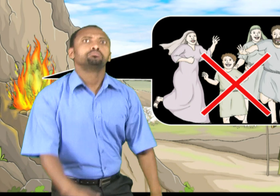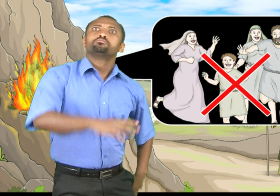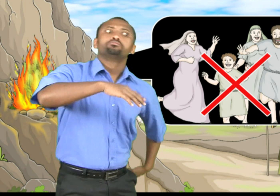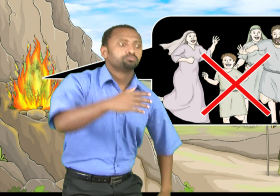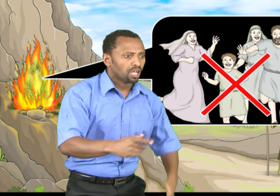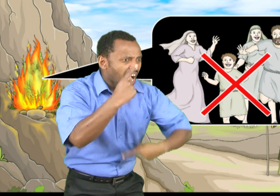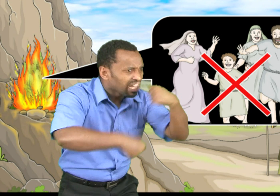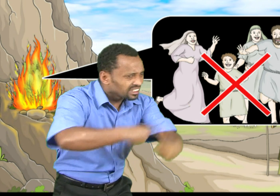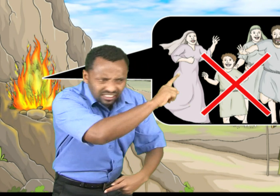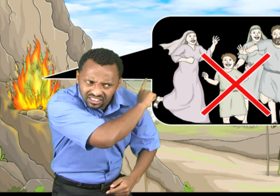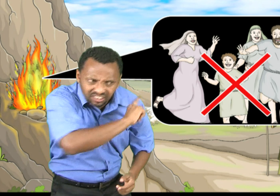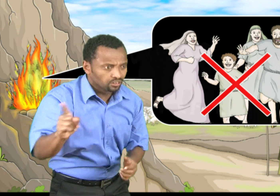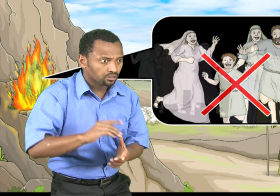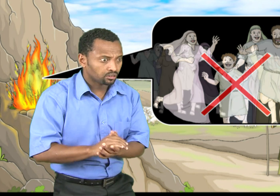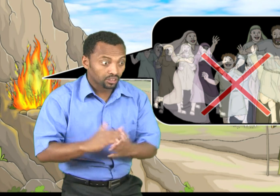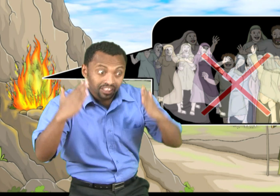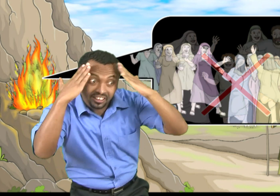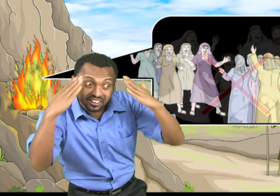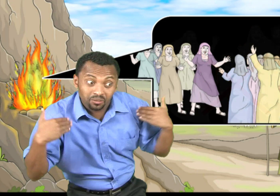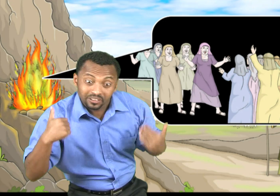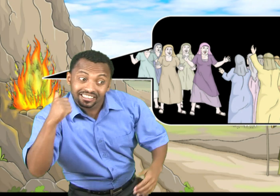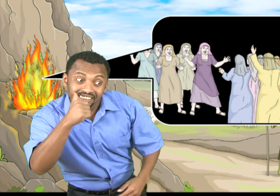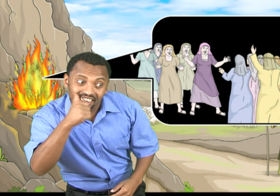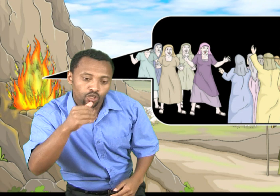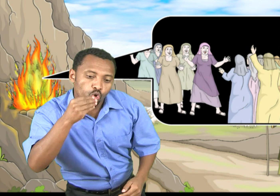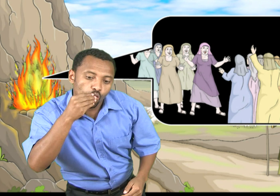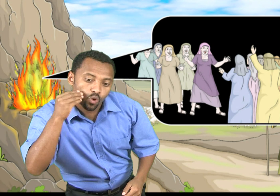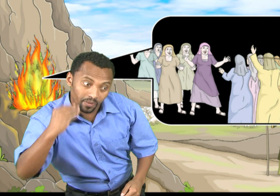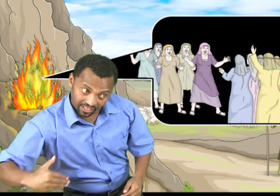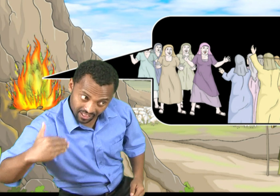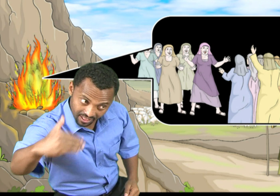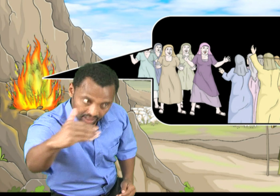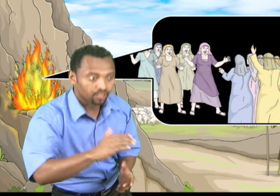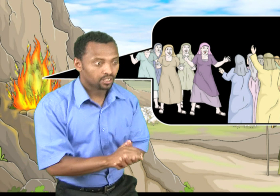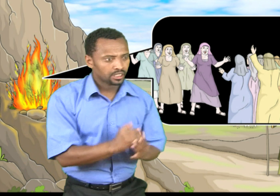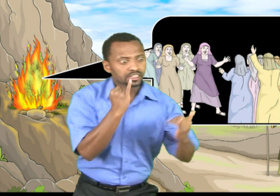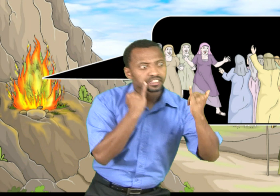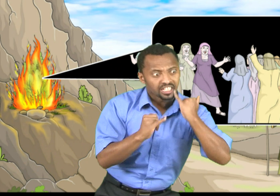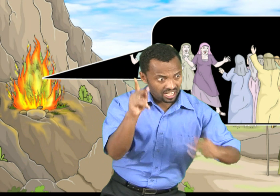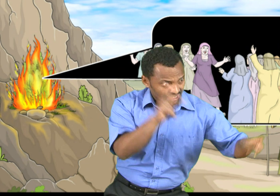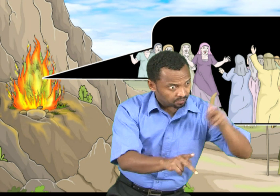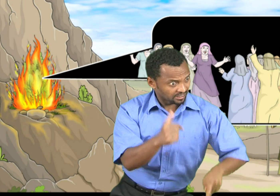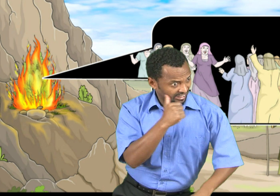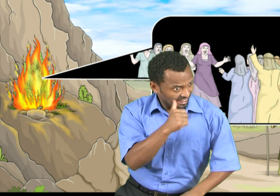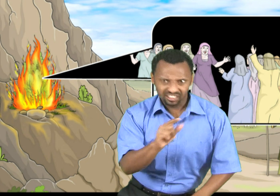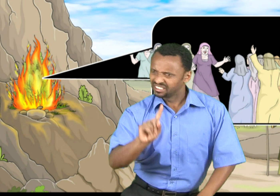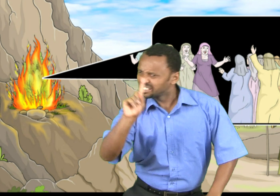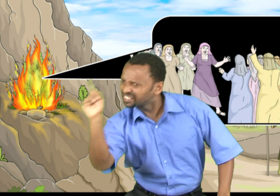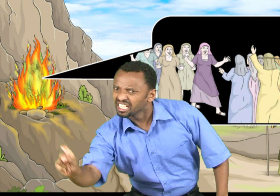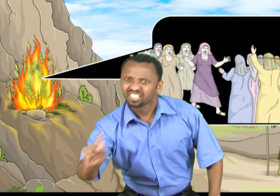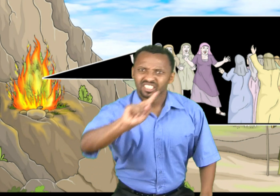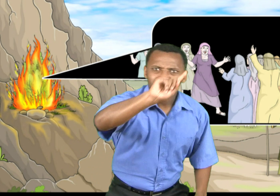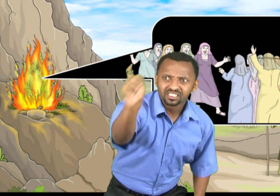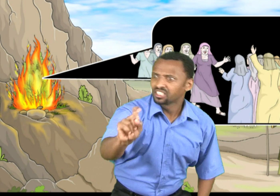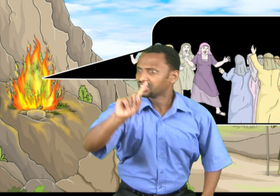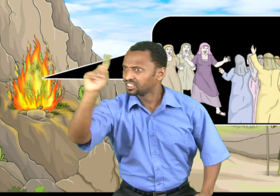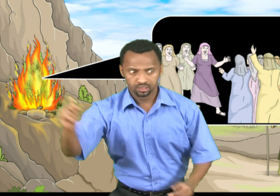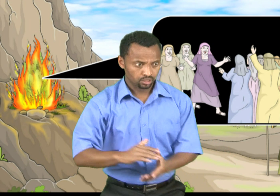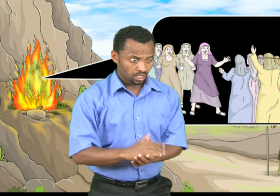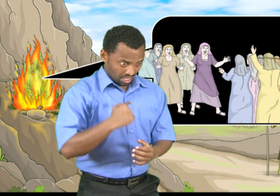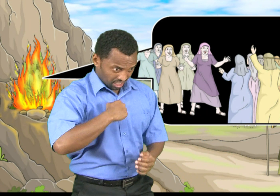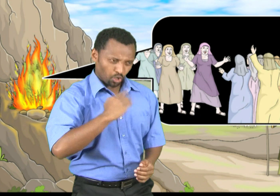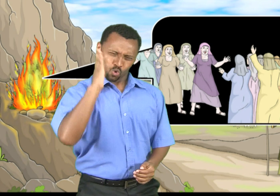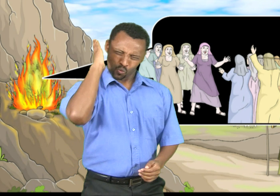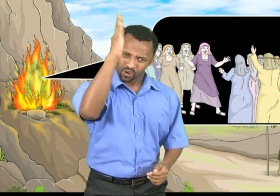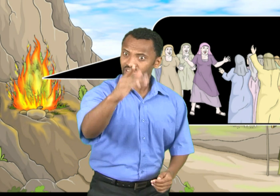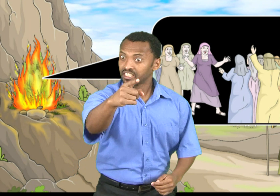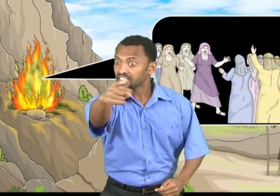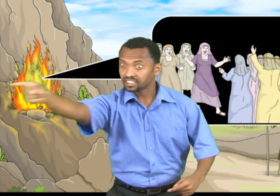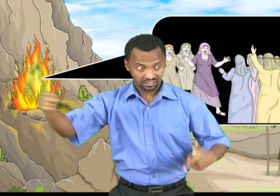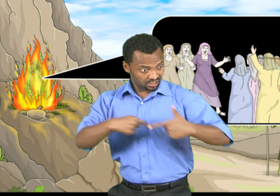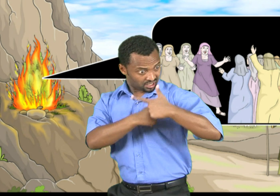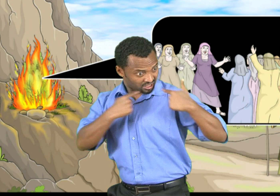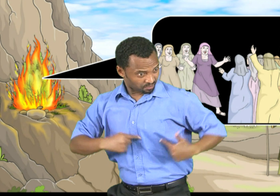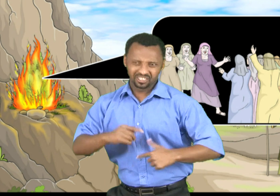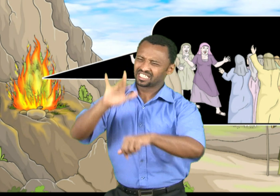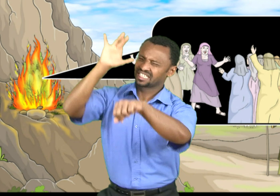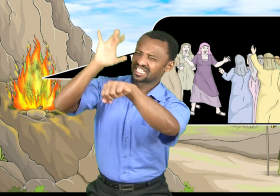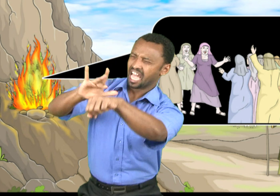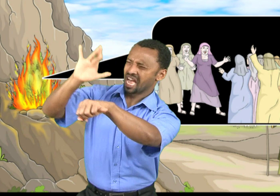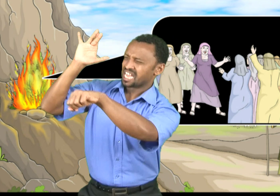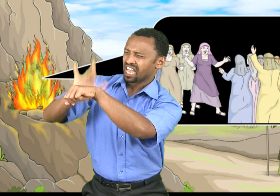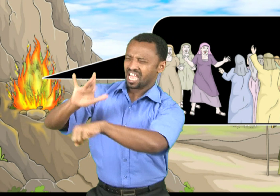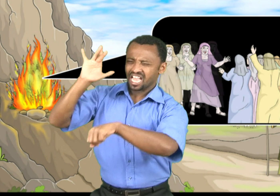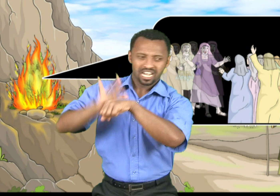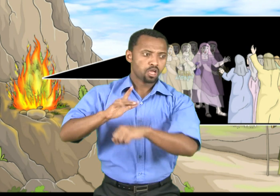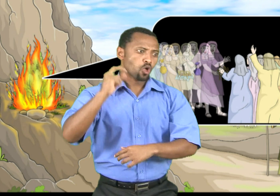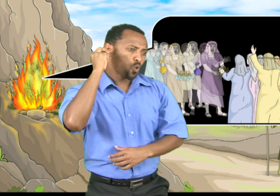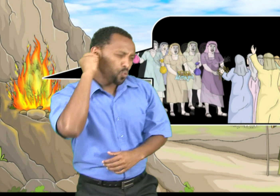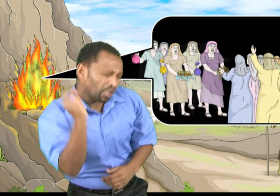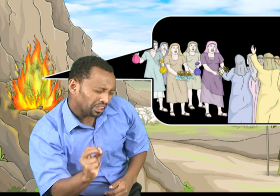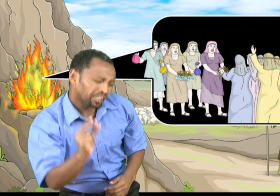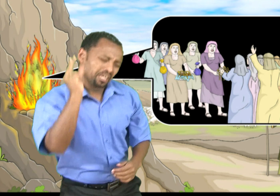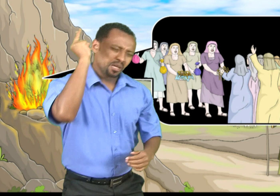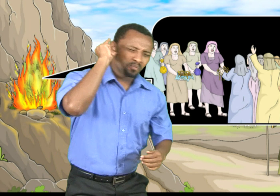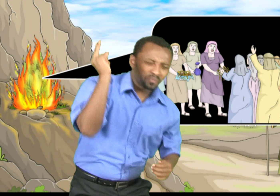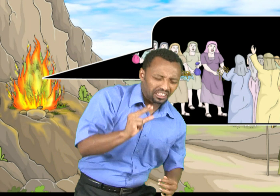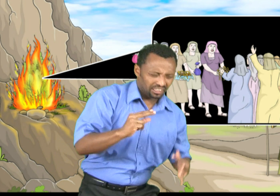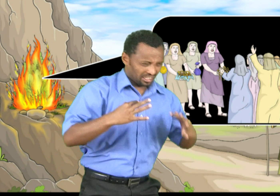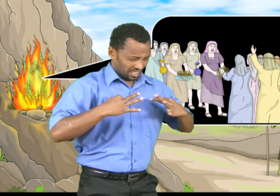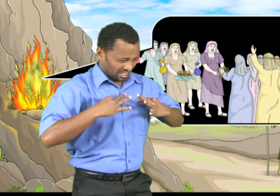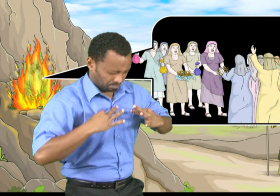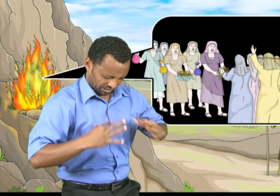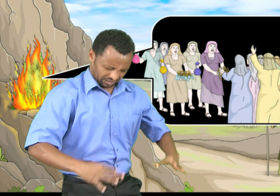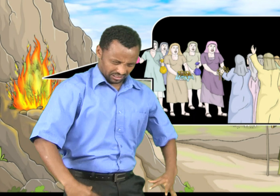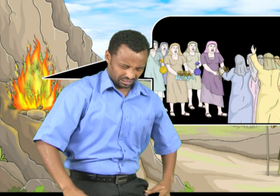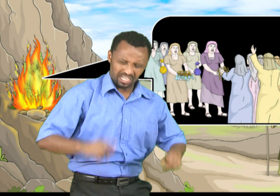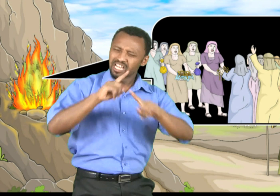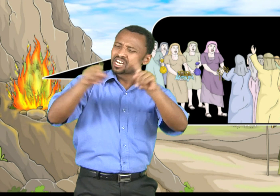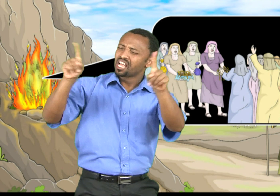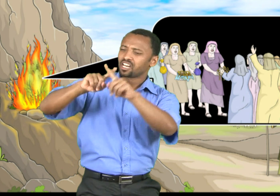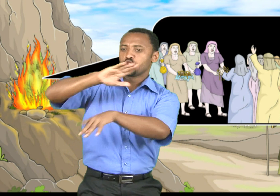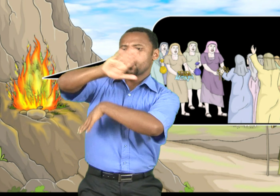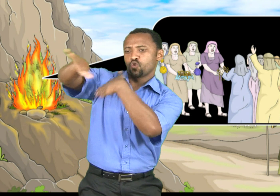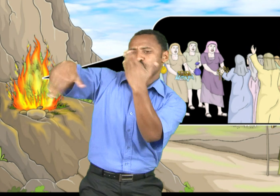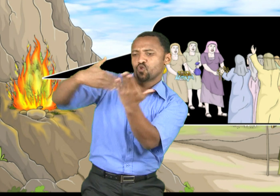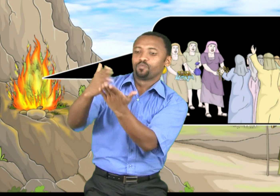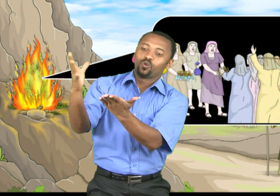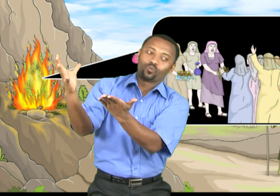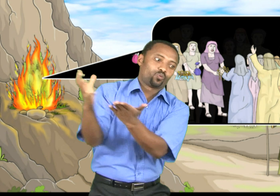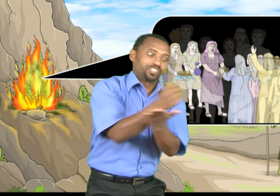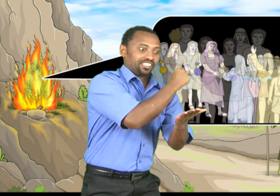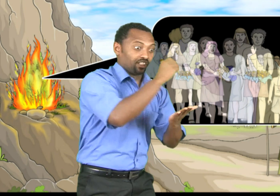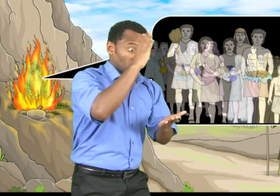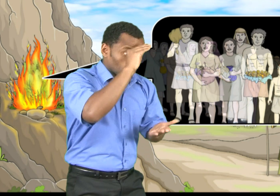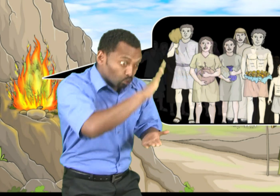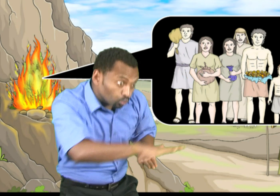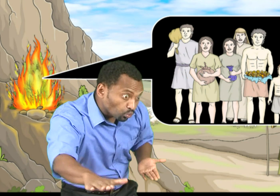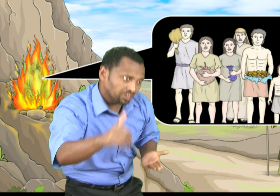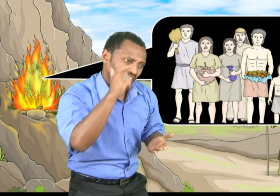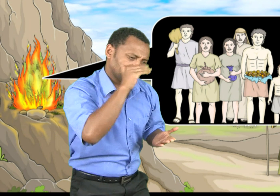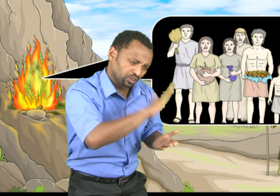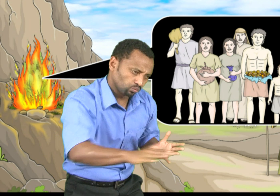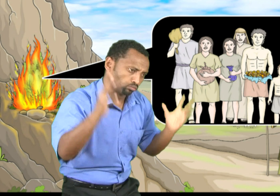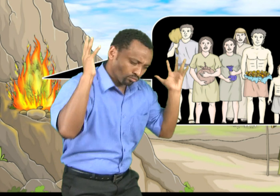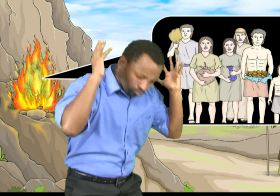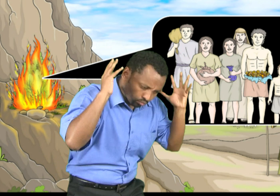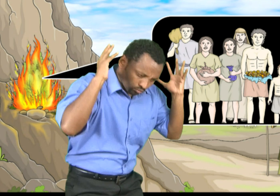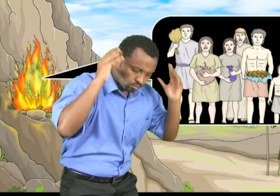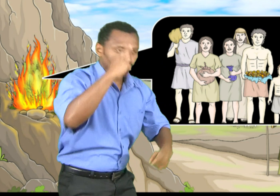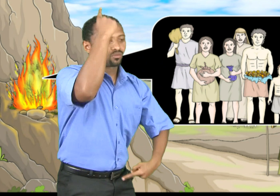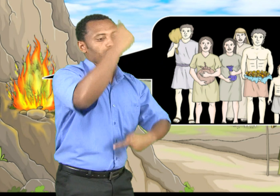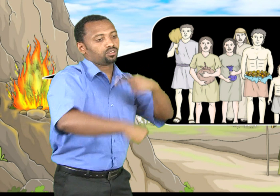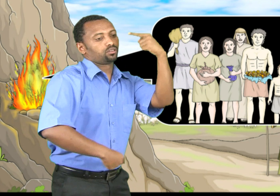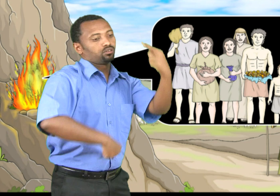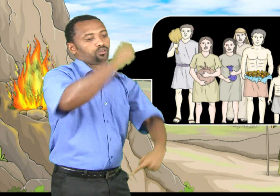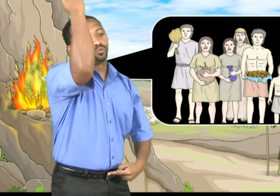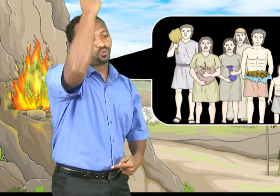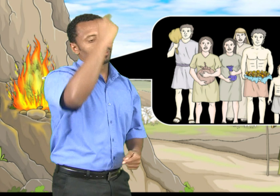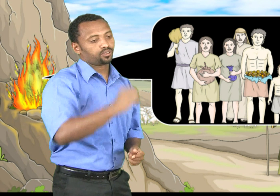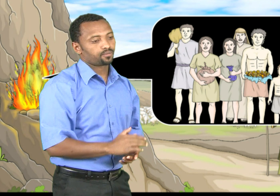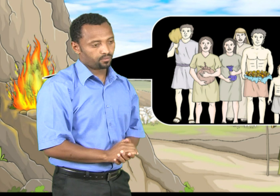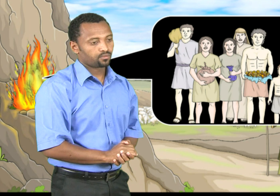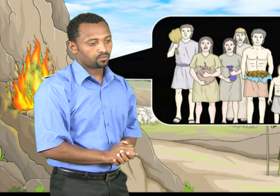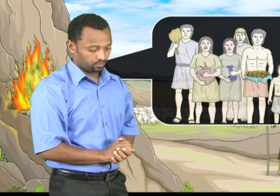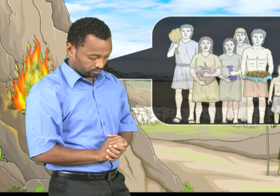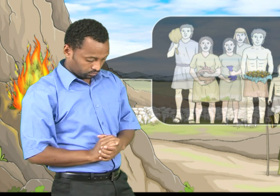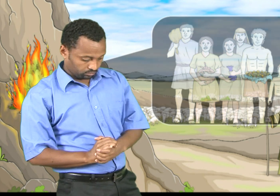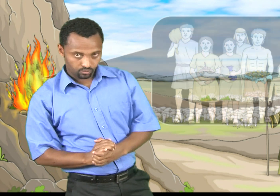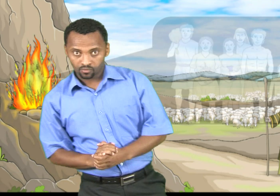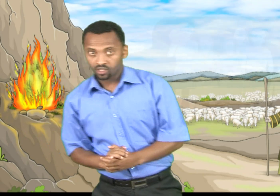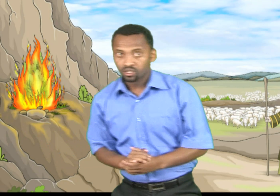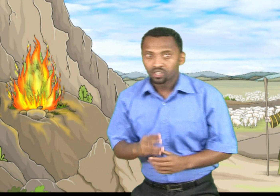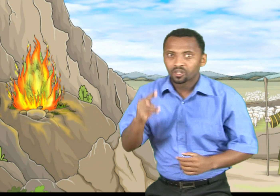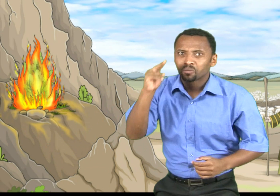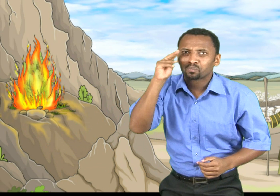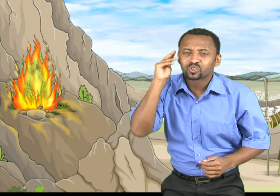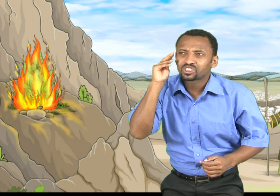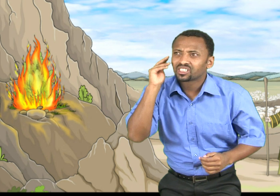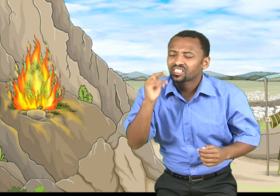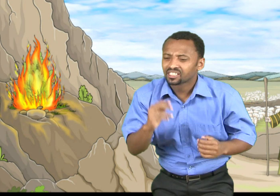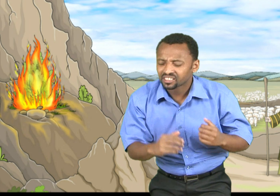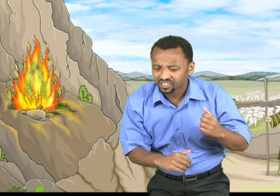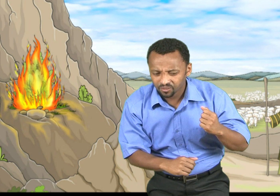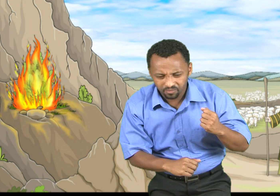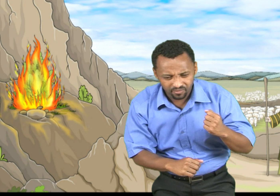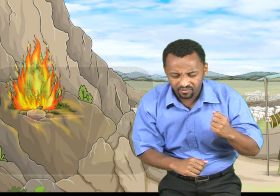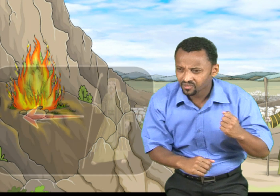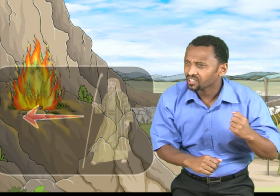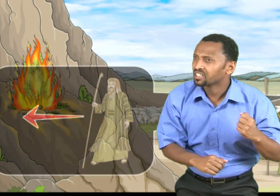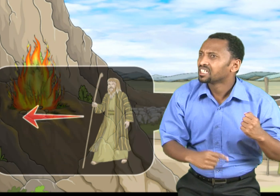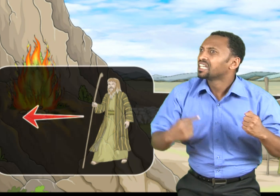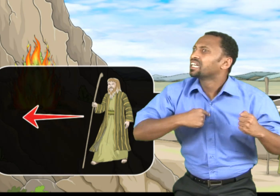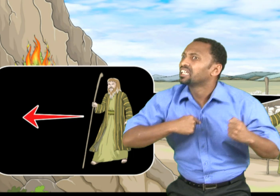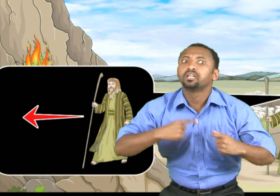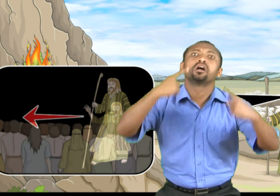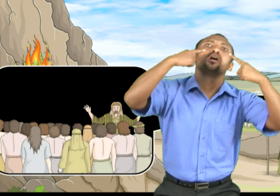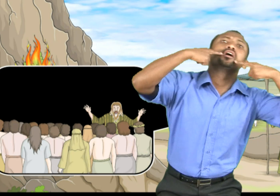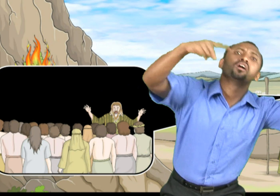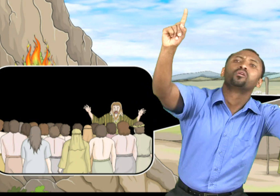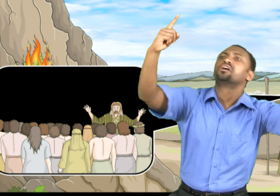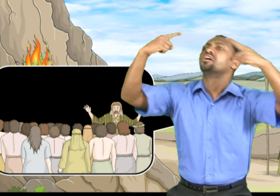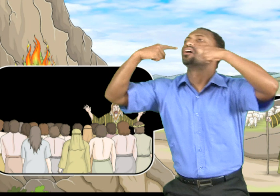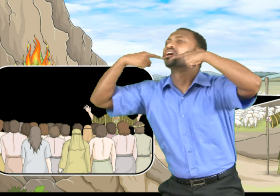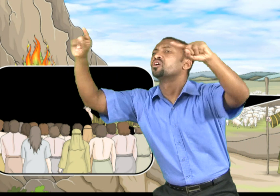Every woman shall ask her neighbor and any woman staying in her house for silver and gold jewelry and clothing, and you will put them on your sons and daughters. So you will plunder the Egyptians.”